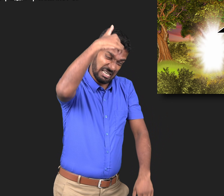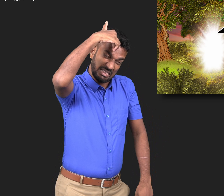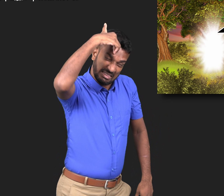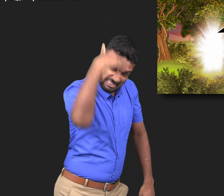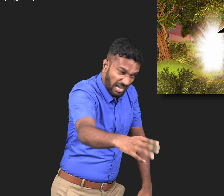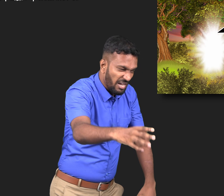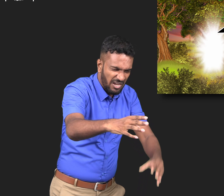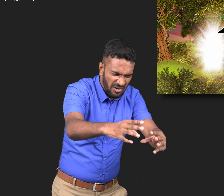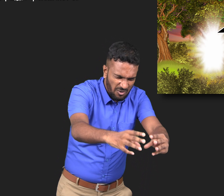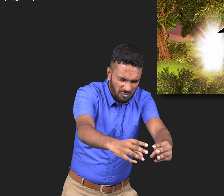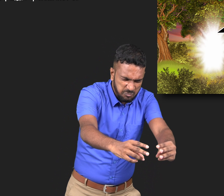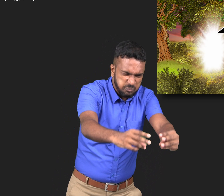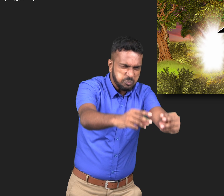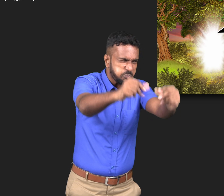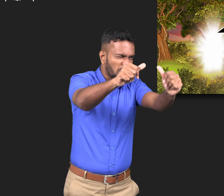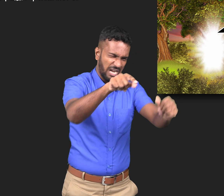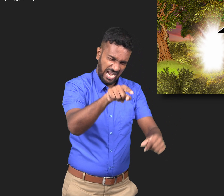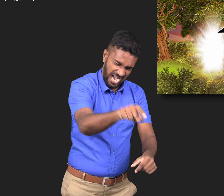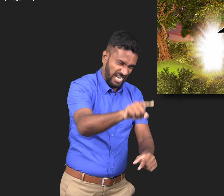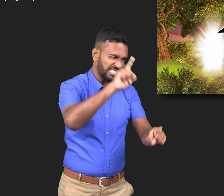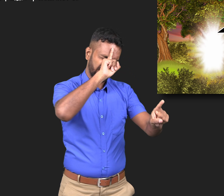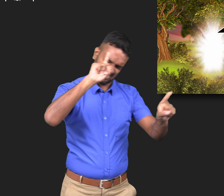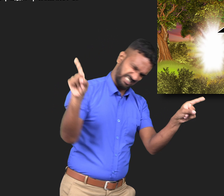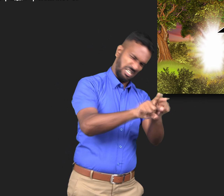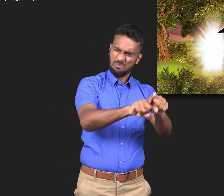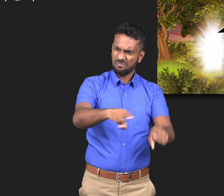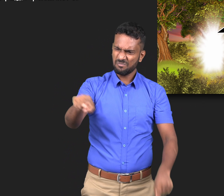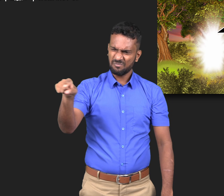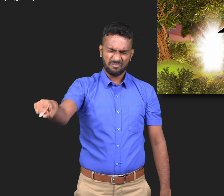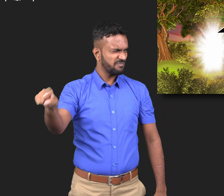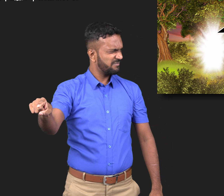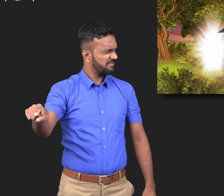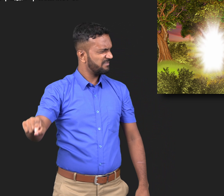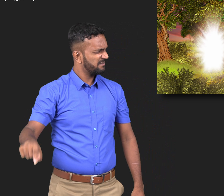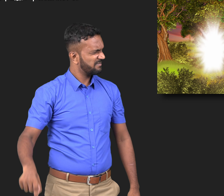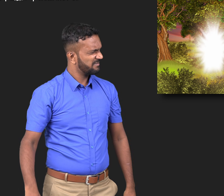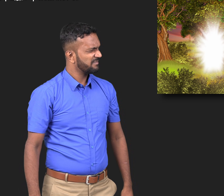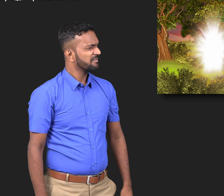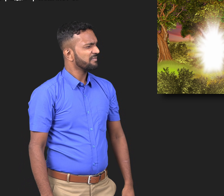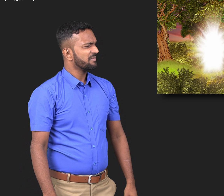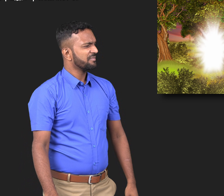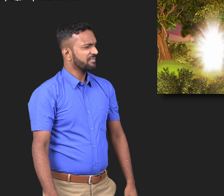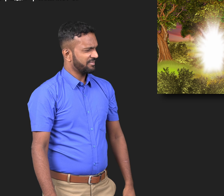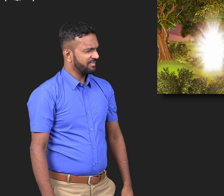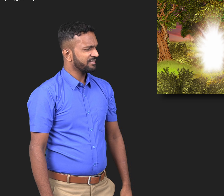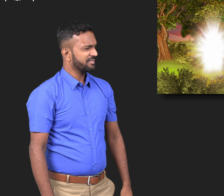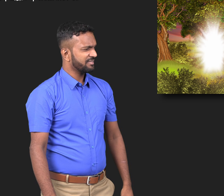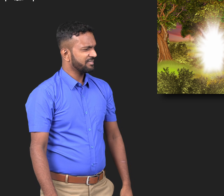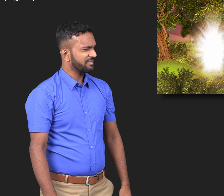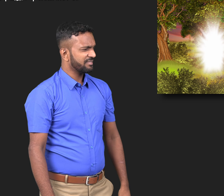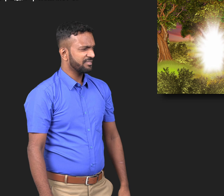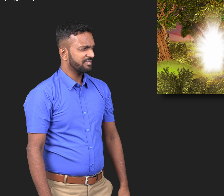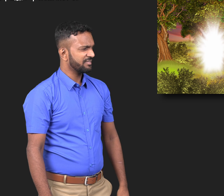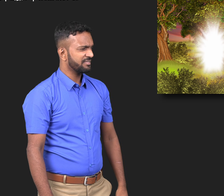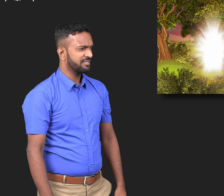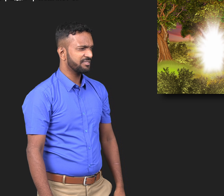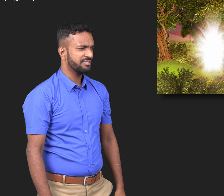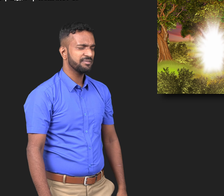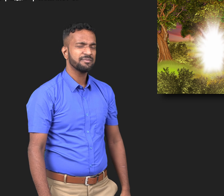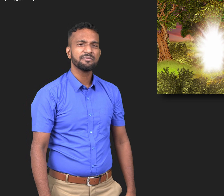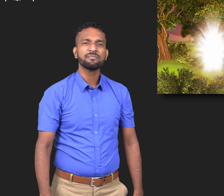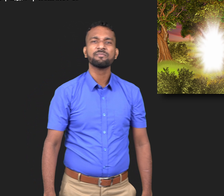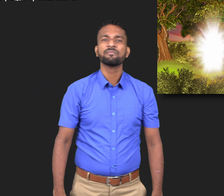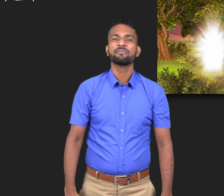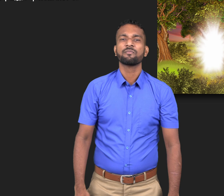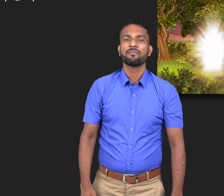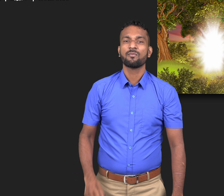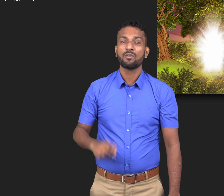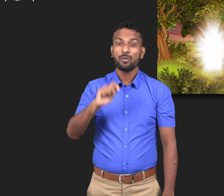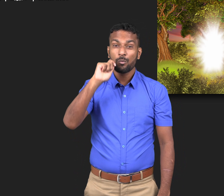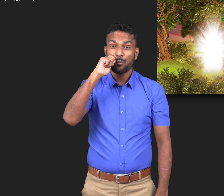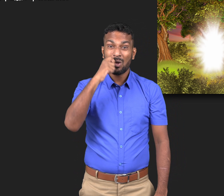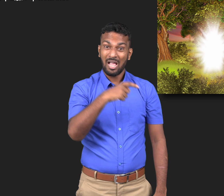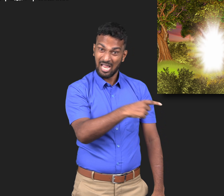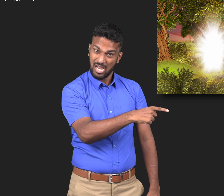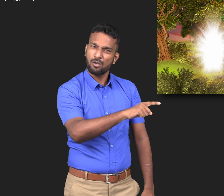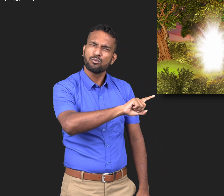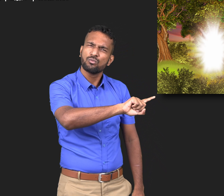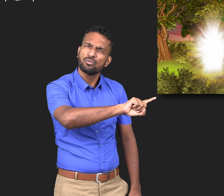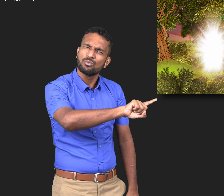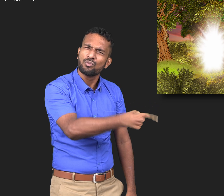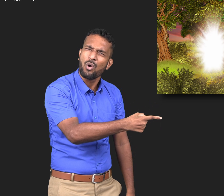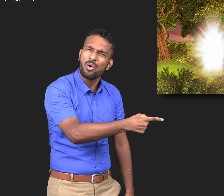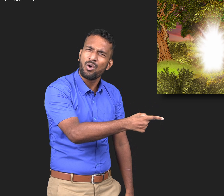For dust you are, and to dust you shall return.”